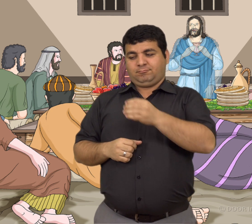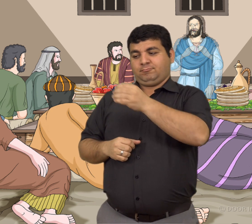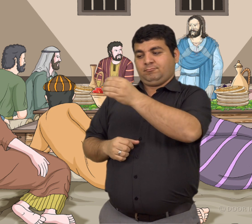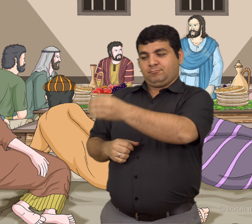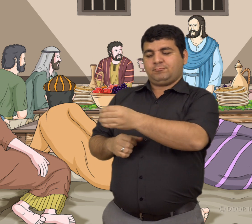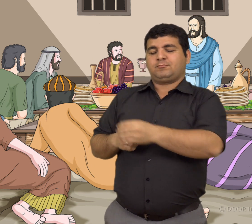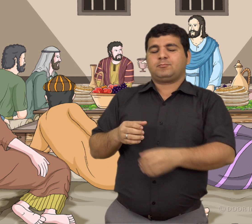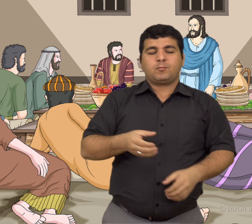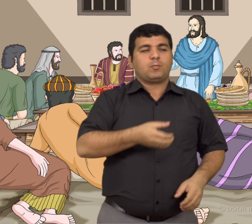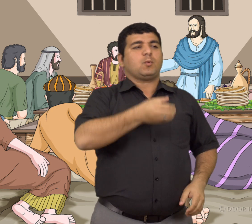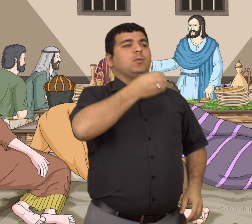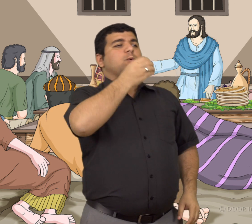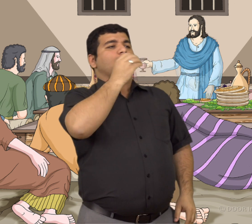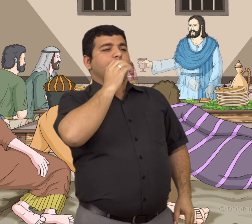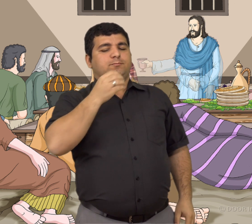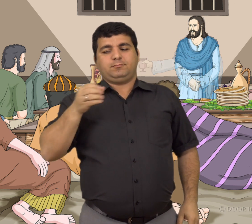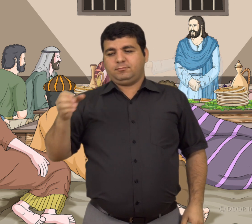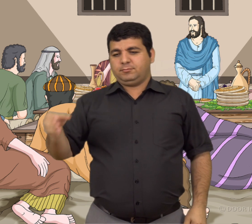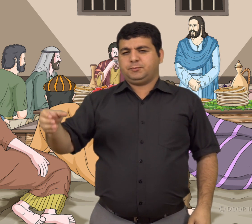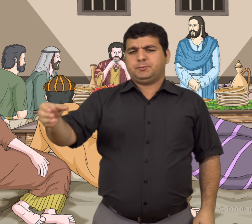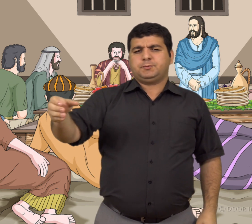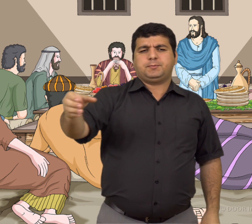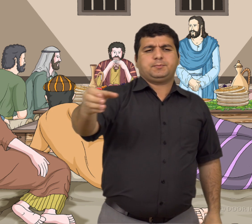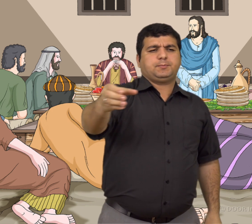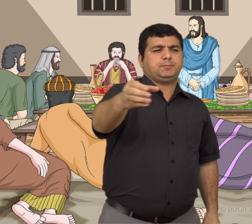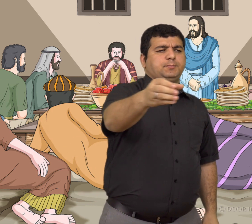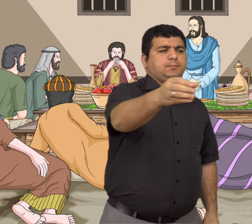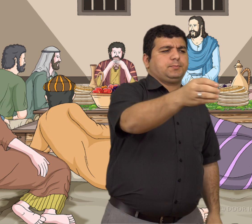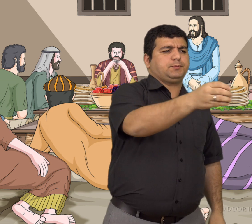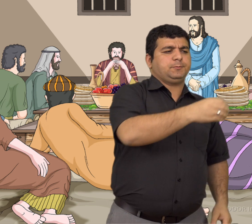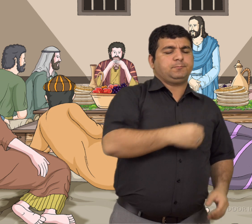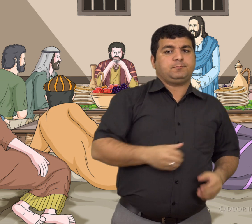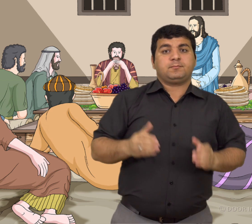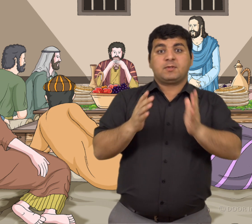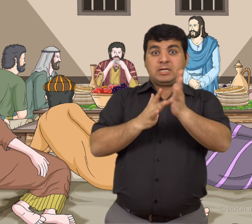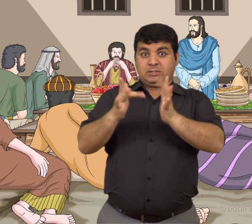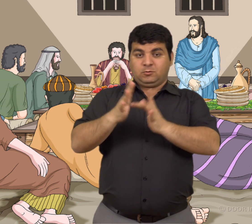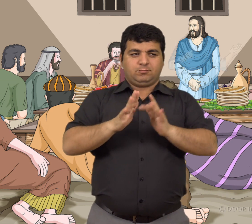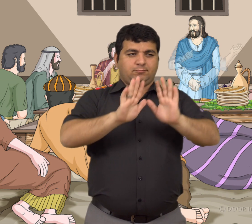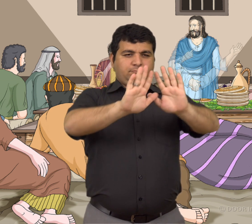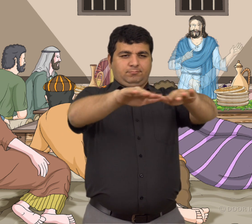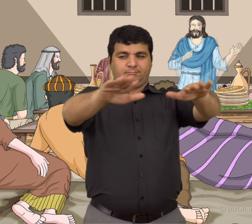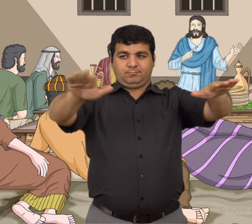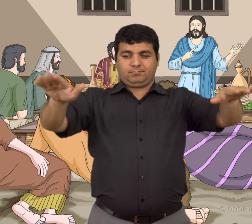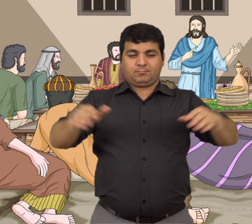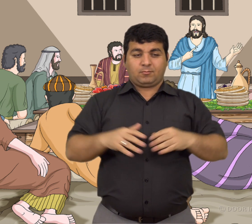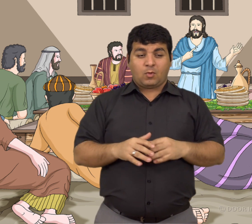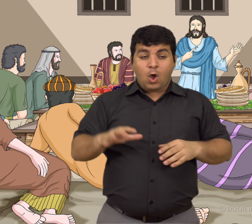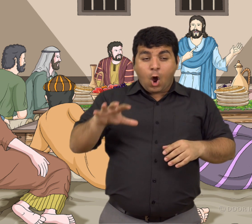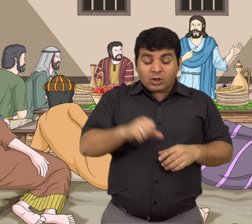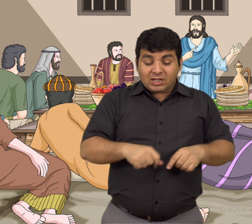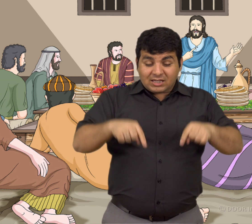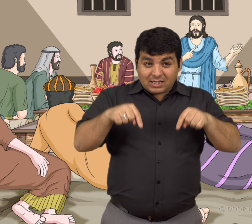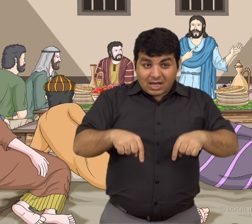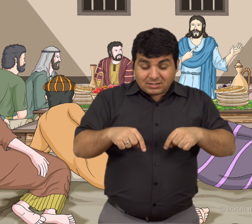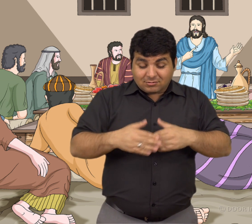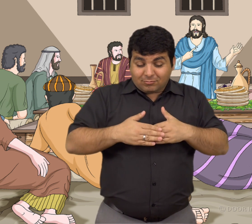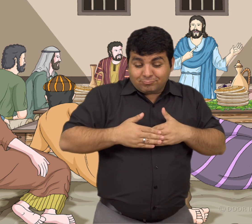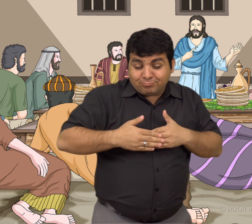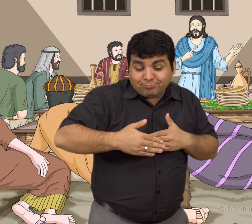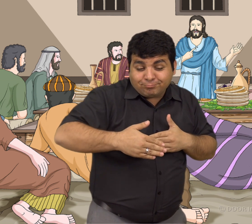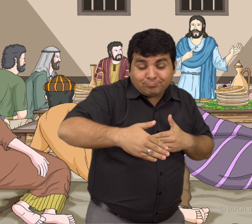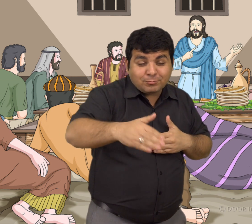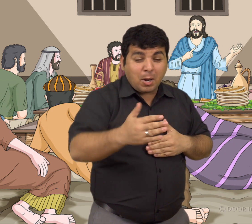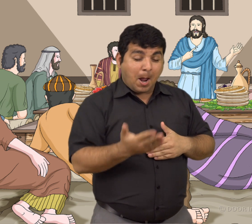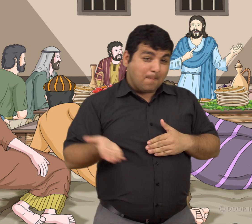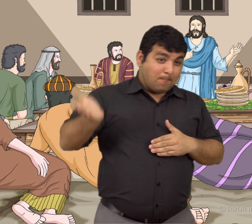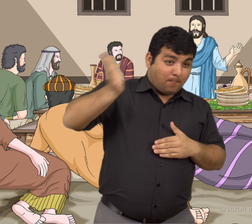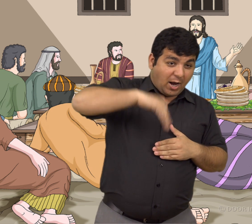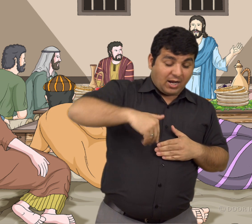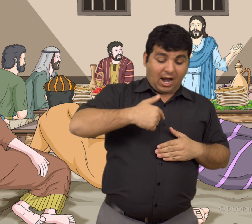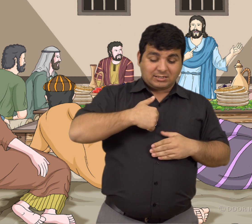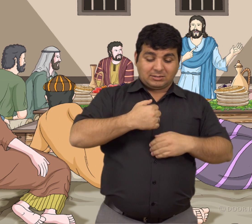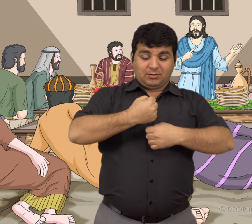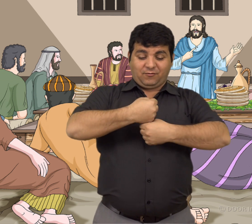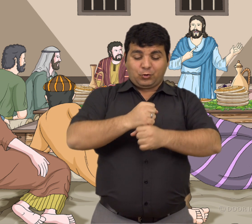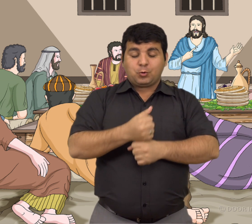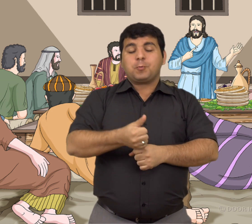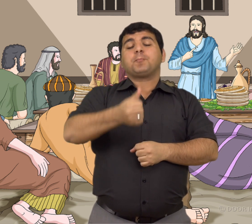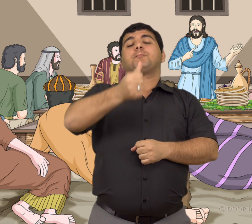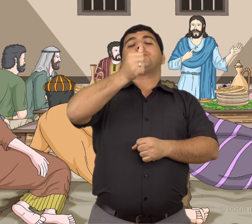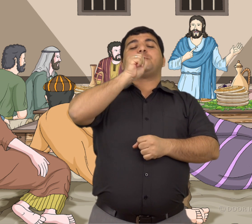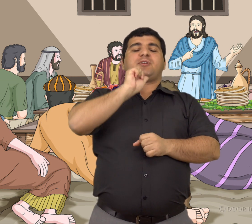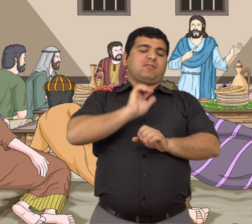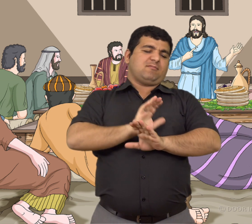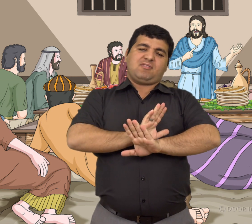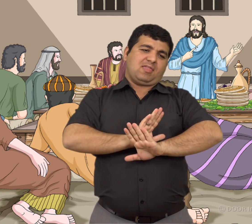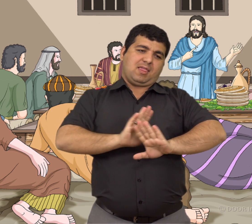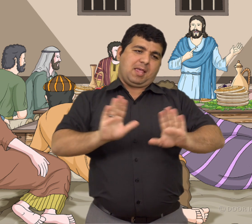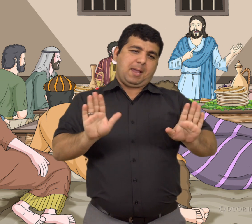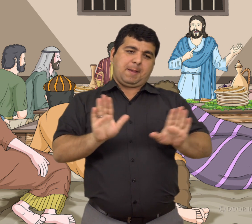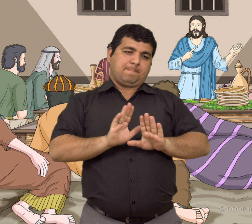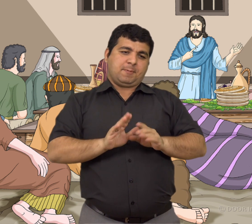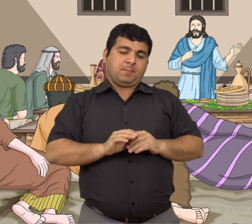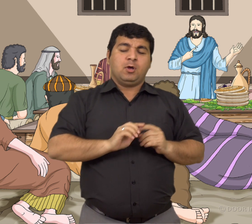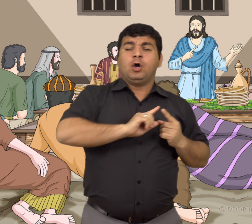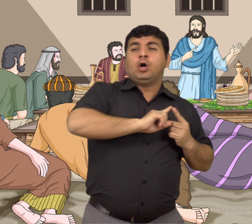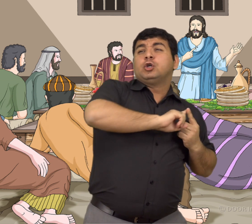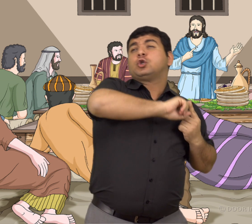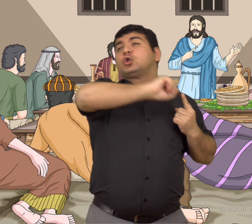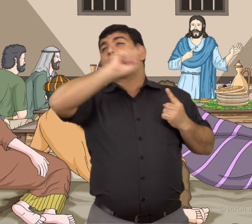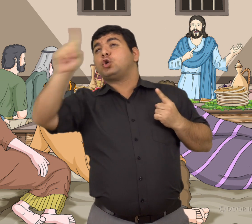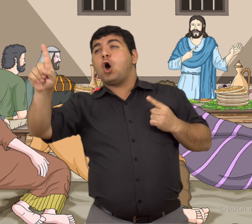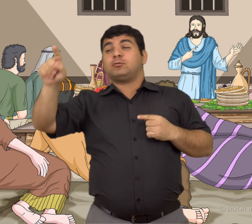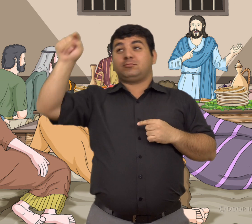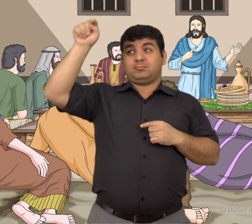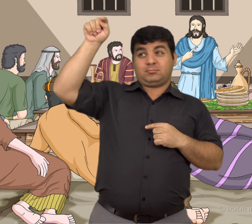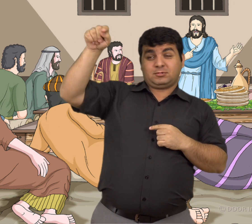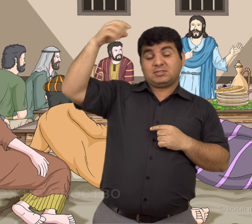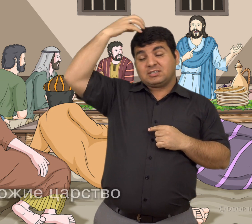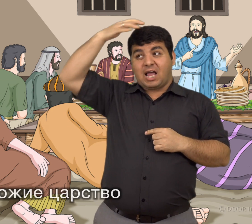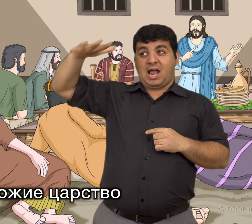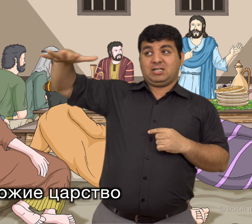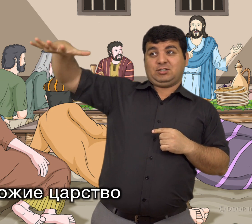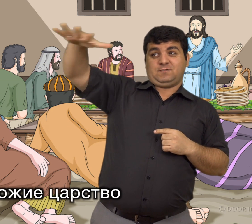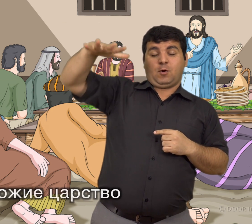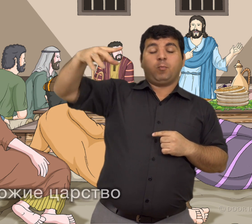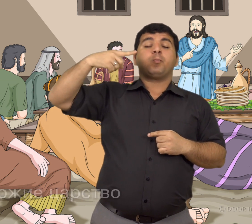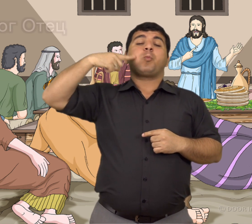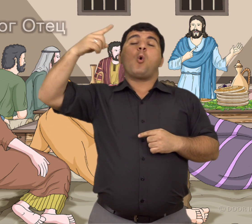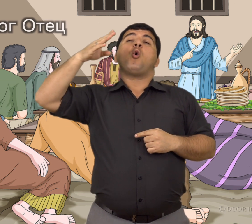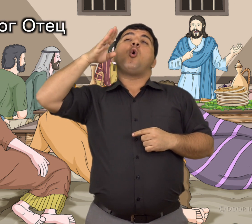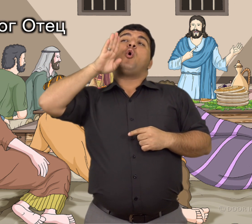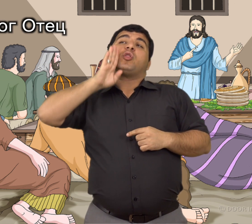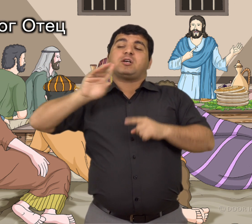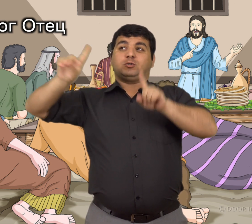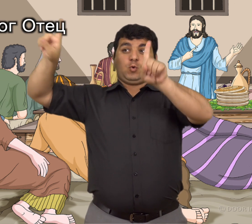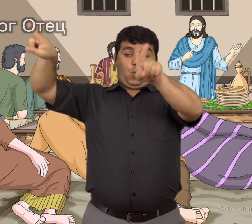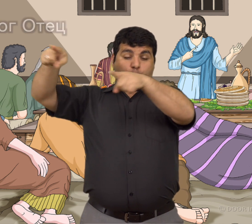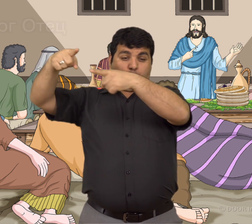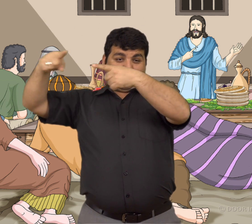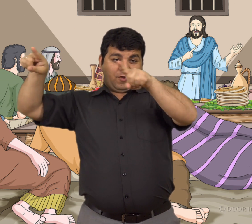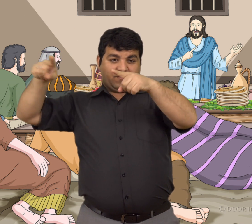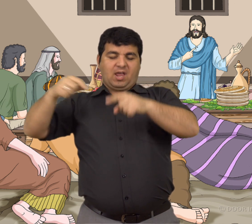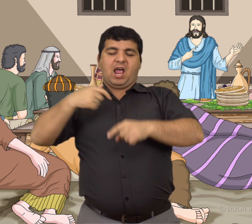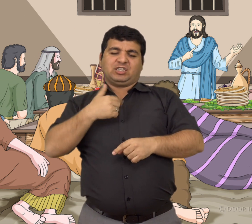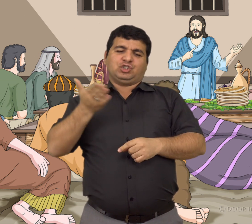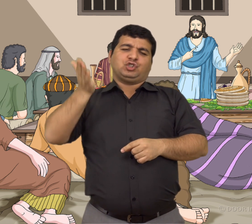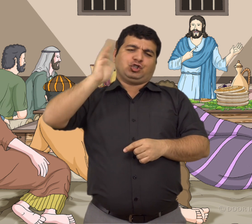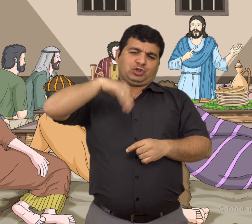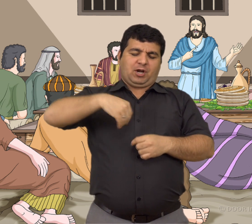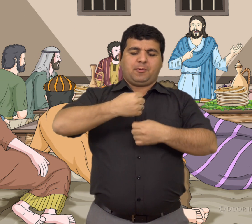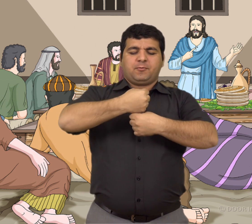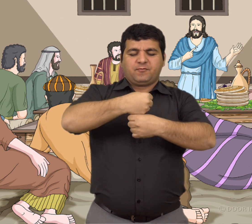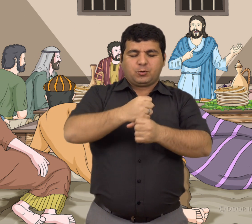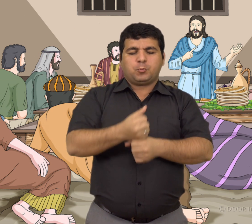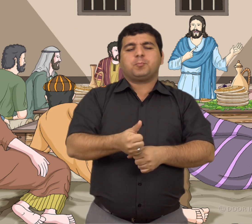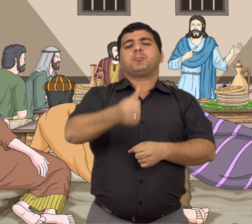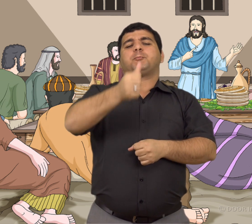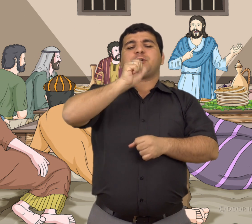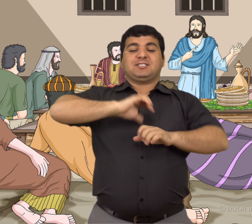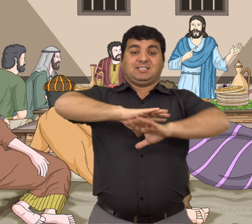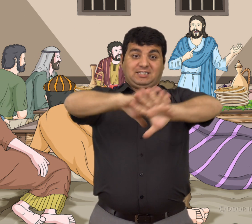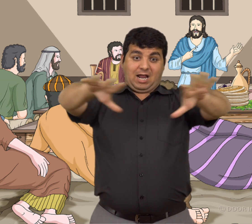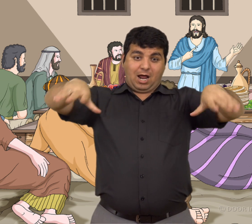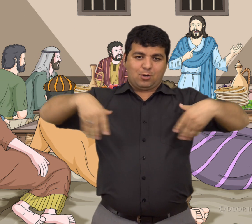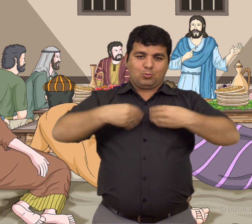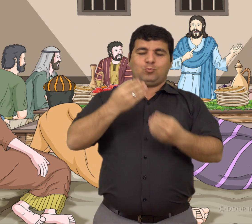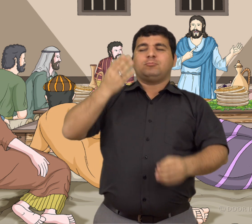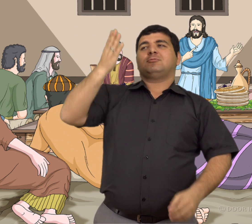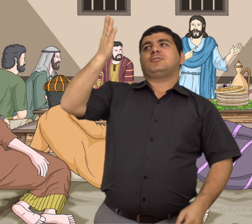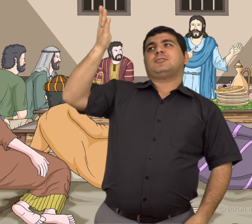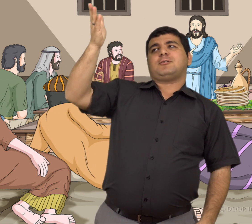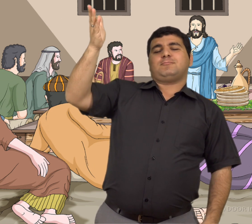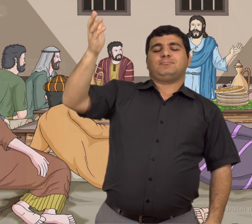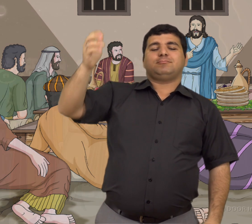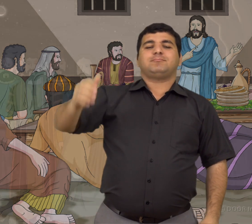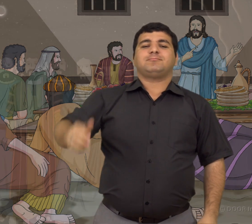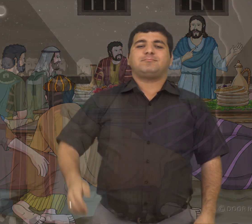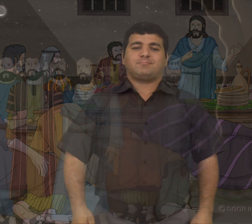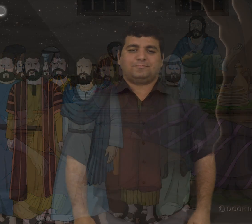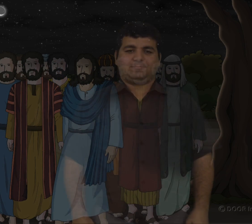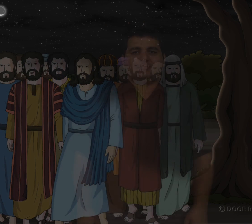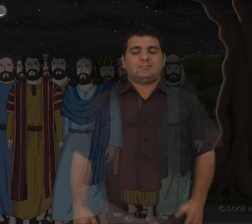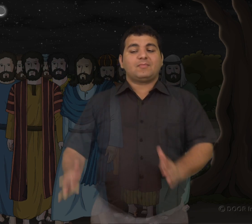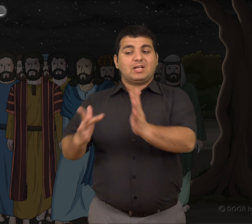I tell you, I will not drink of this fruit of the vine from now on until that day when I drink it anew with you in My Father’s kingdom.”